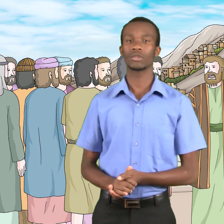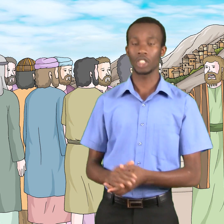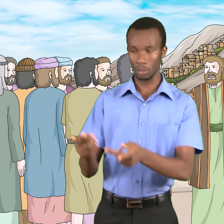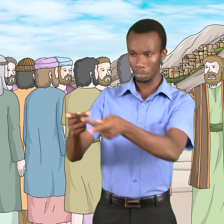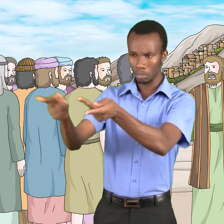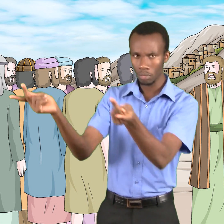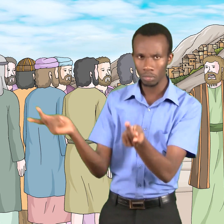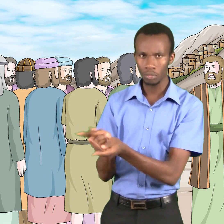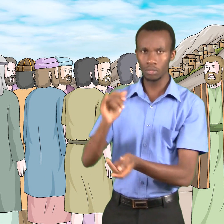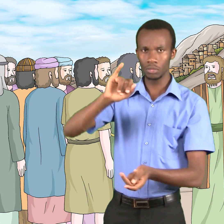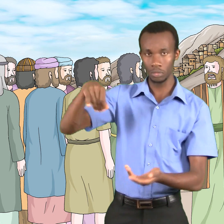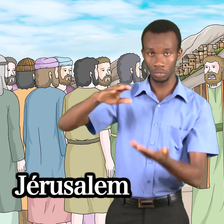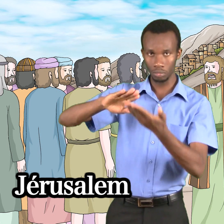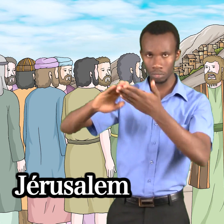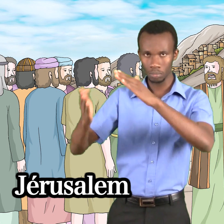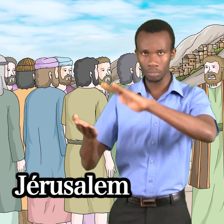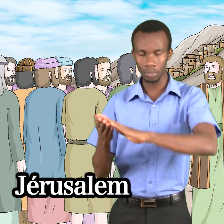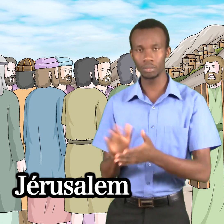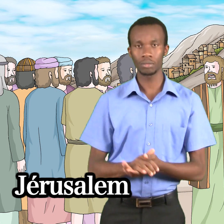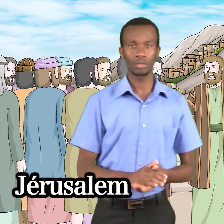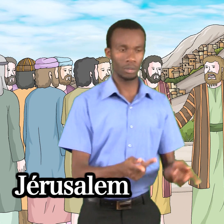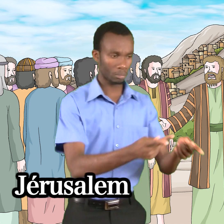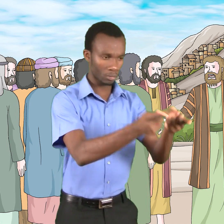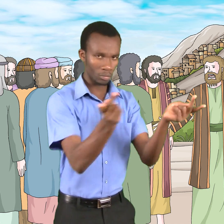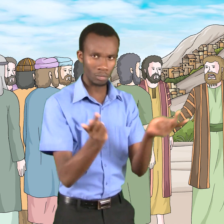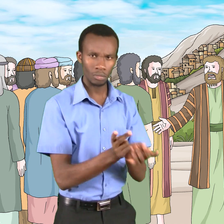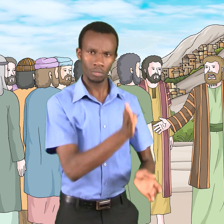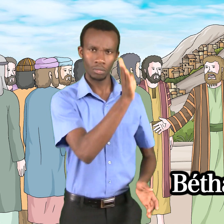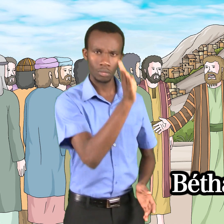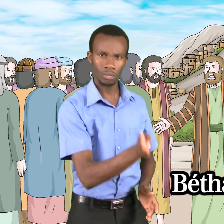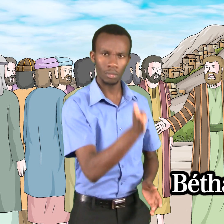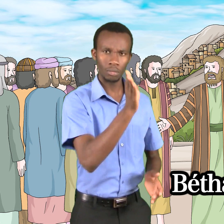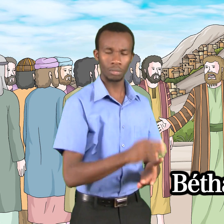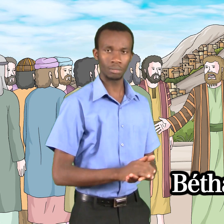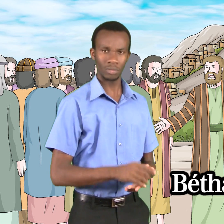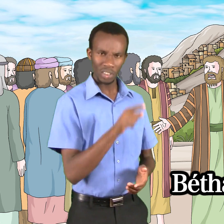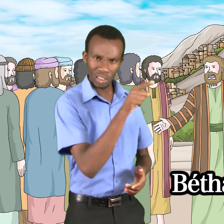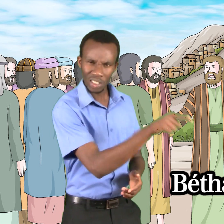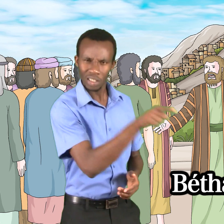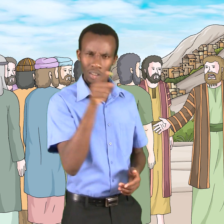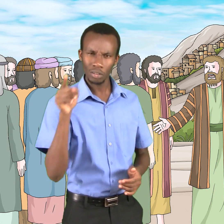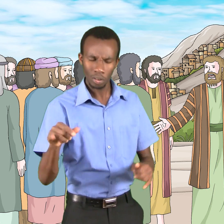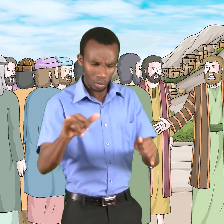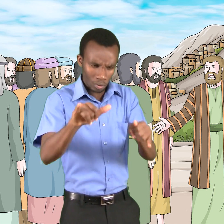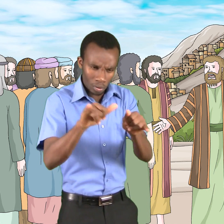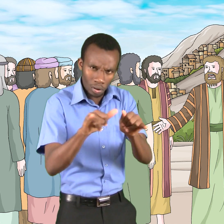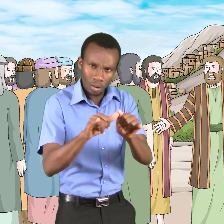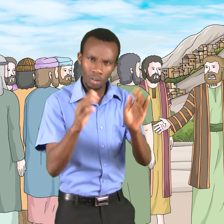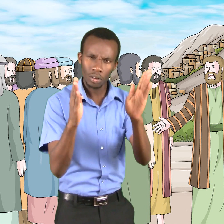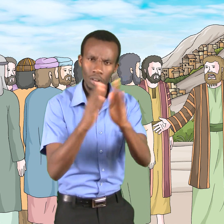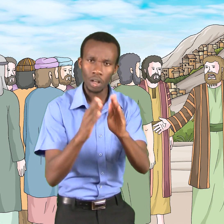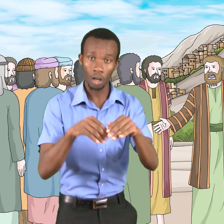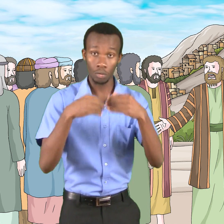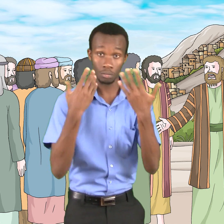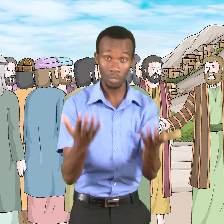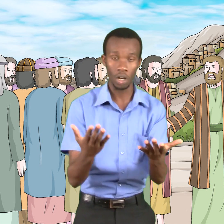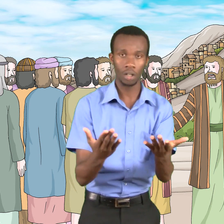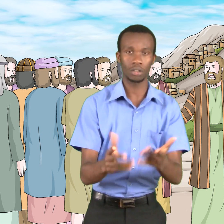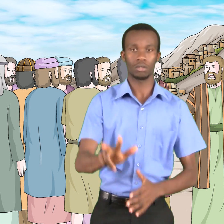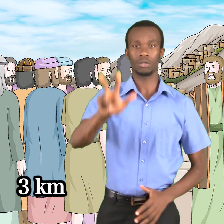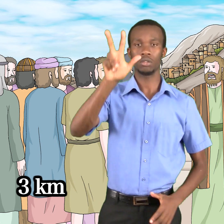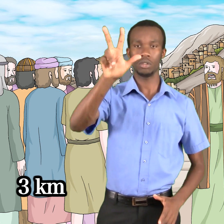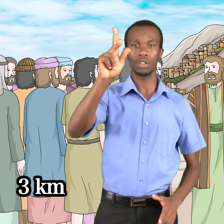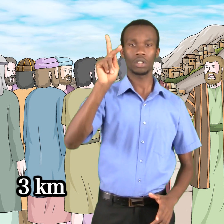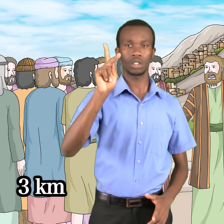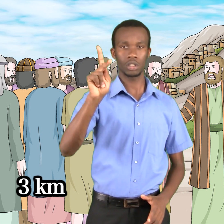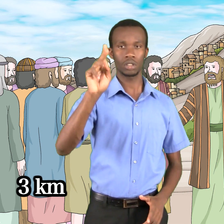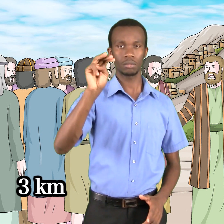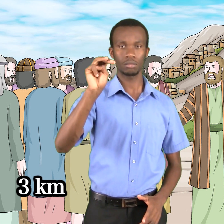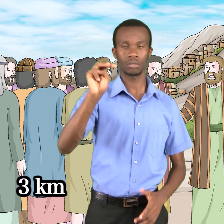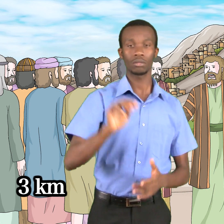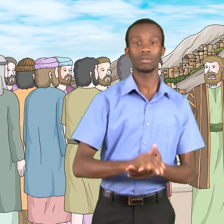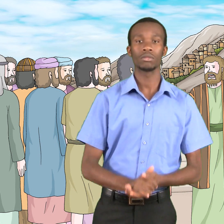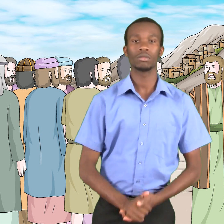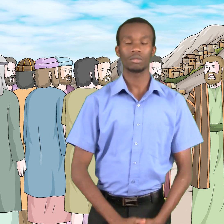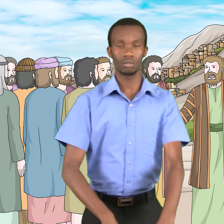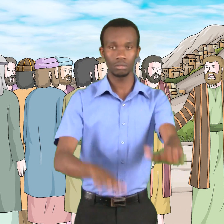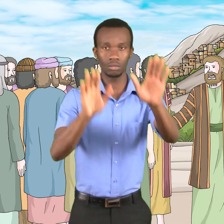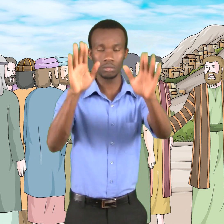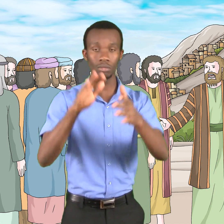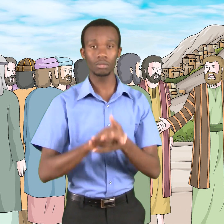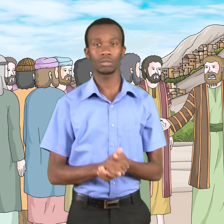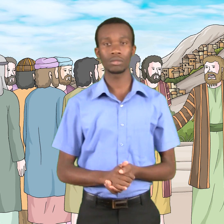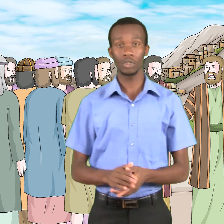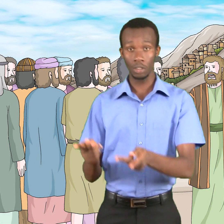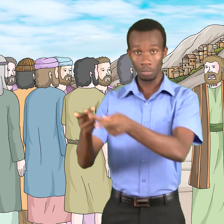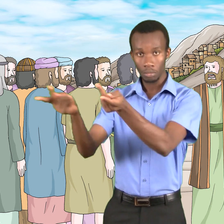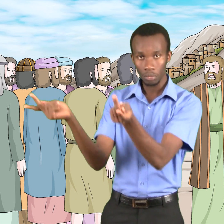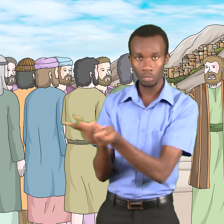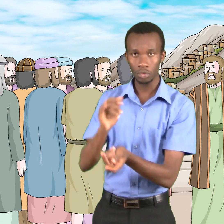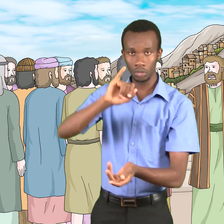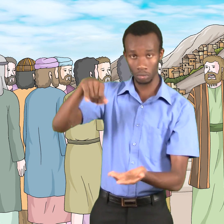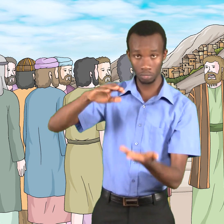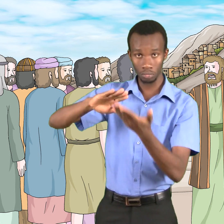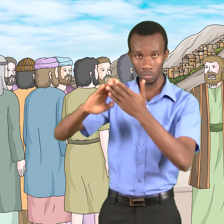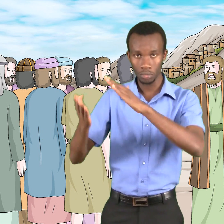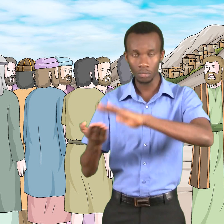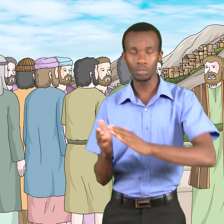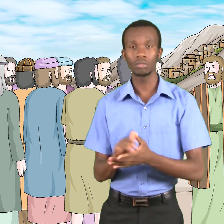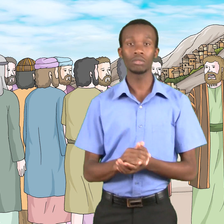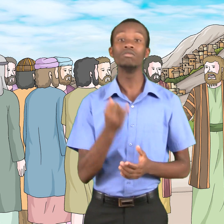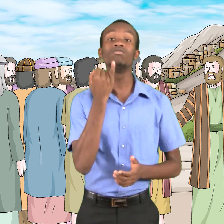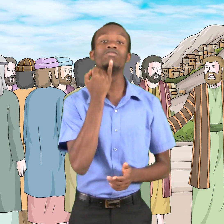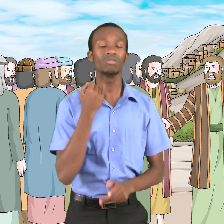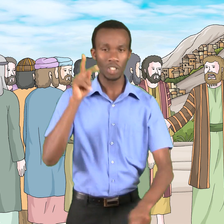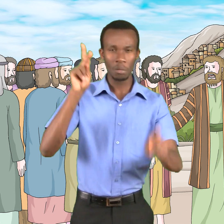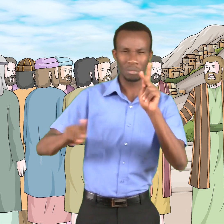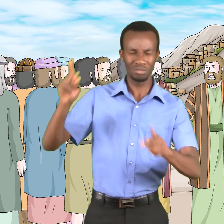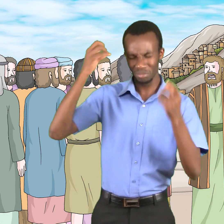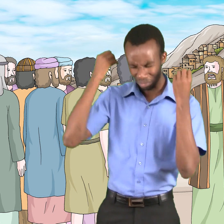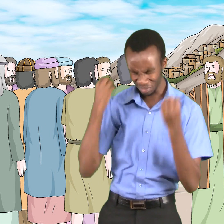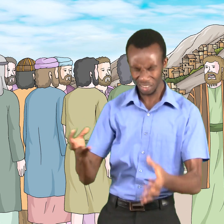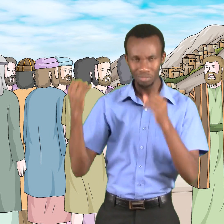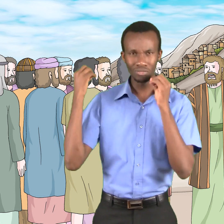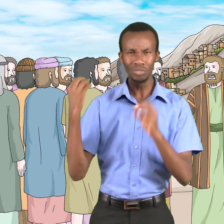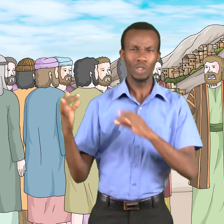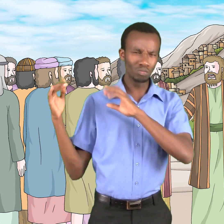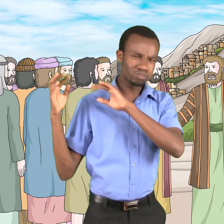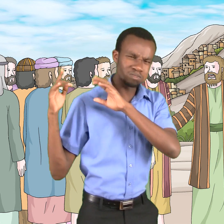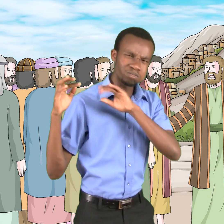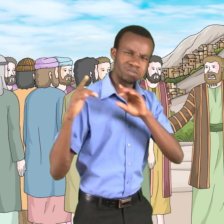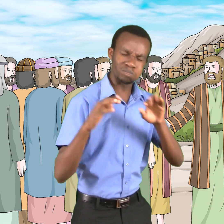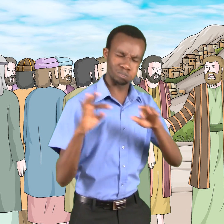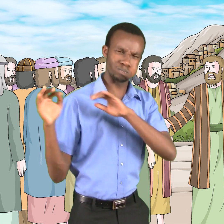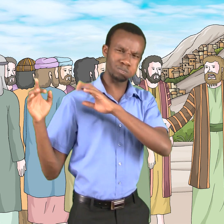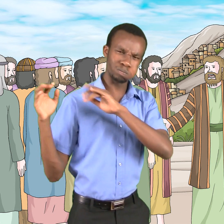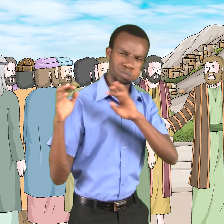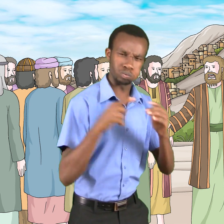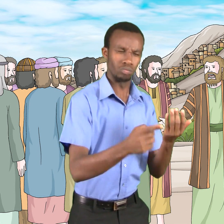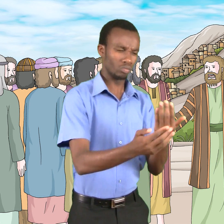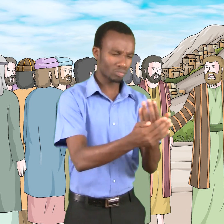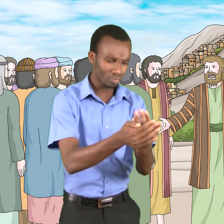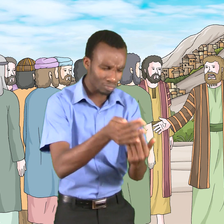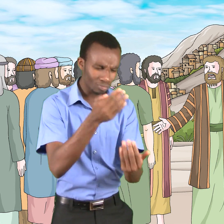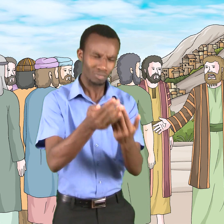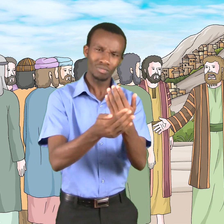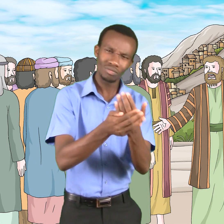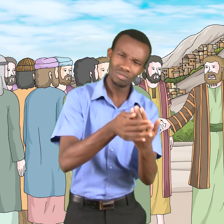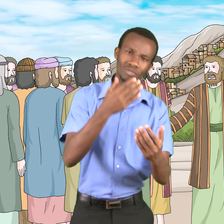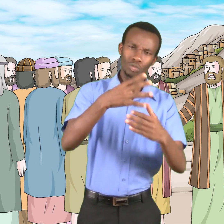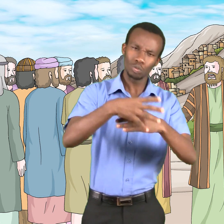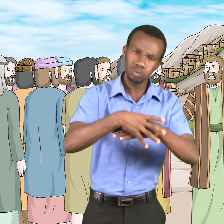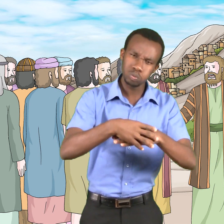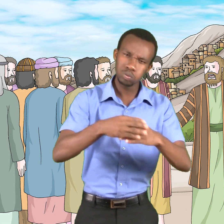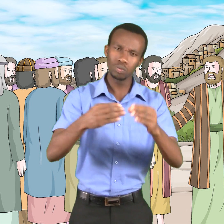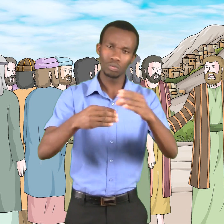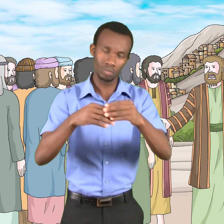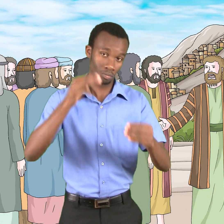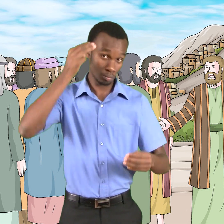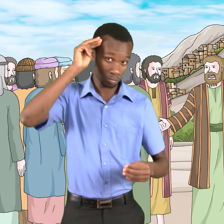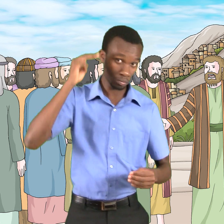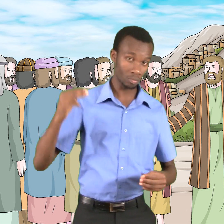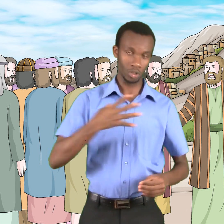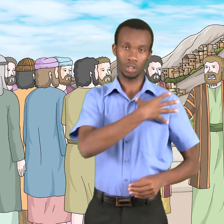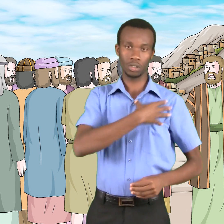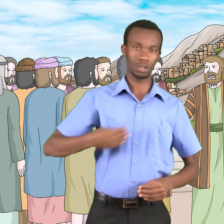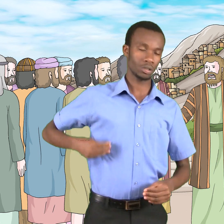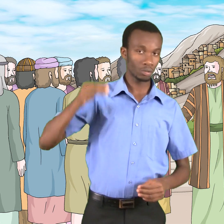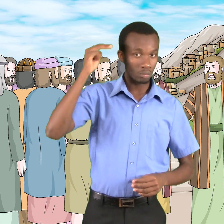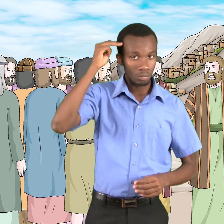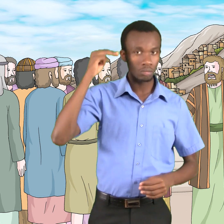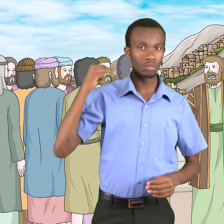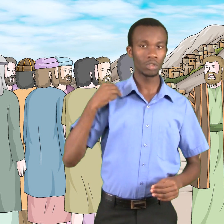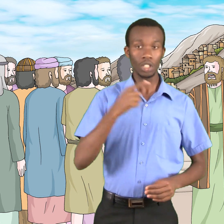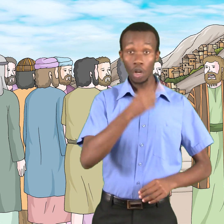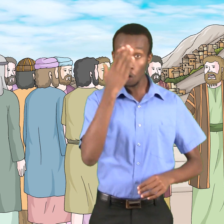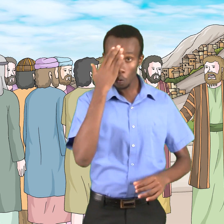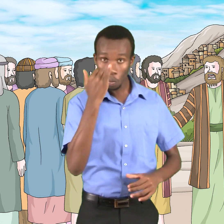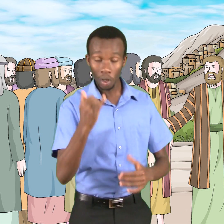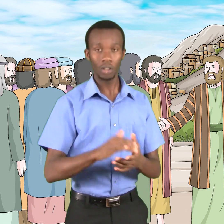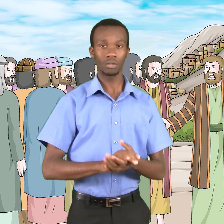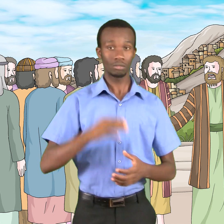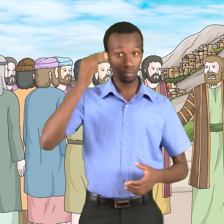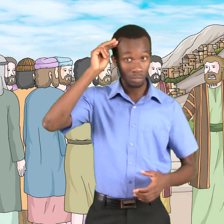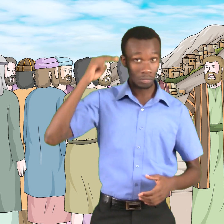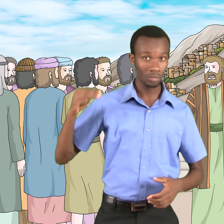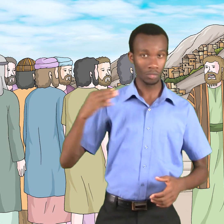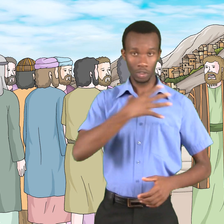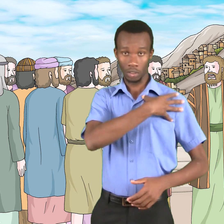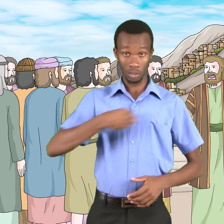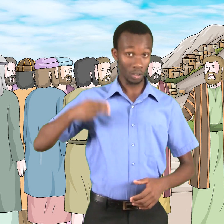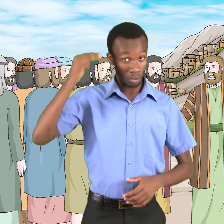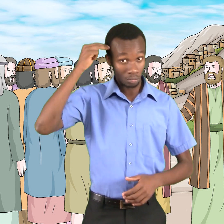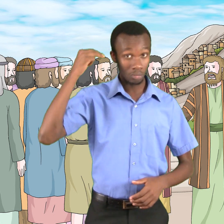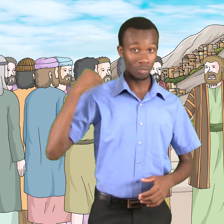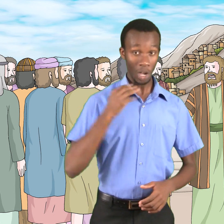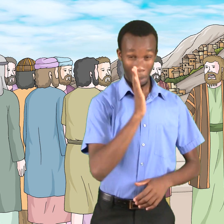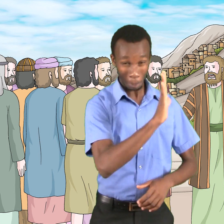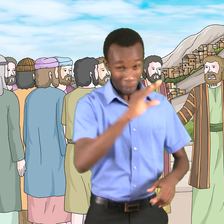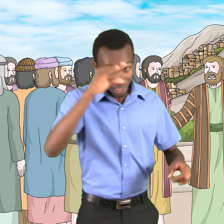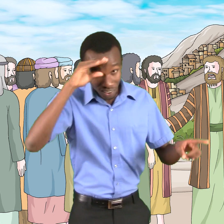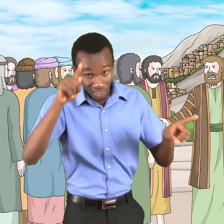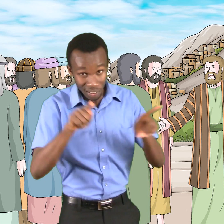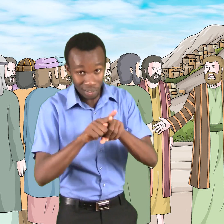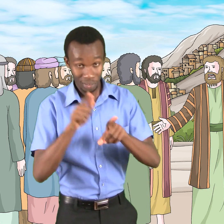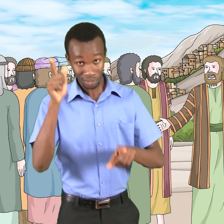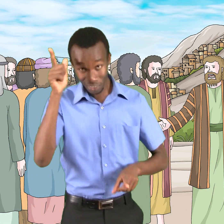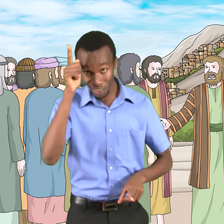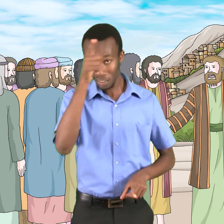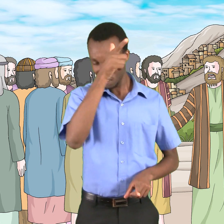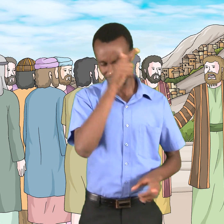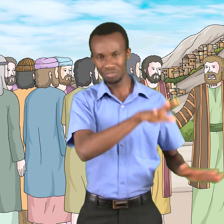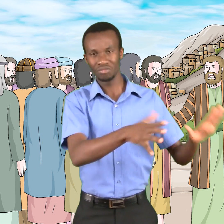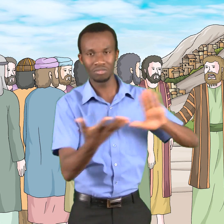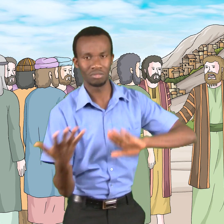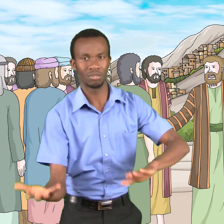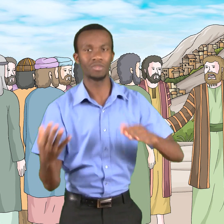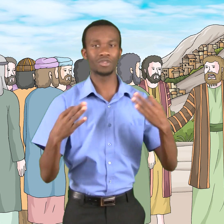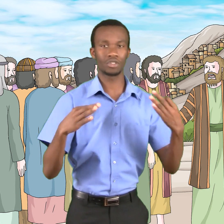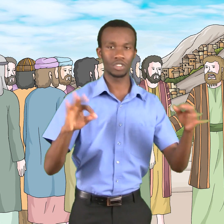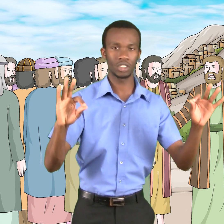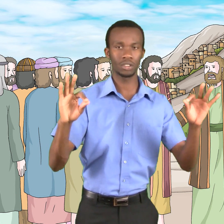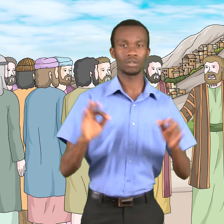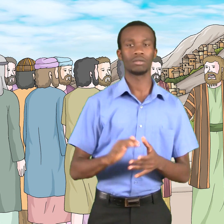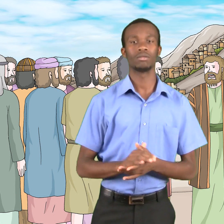When Jesus arrived, He found that Lazarus had already spent four days in the tomb.